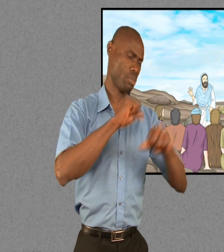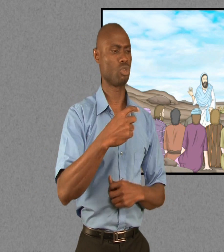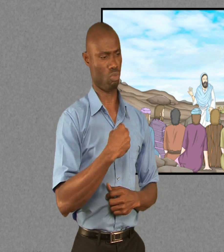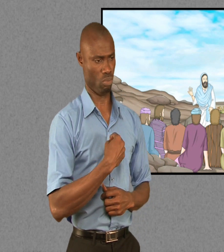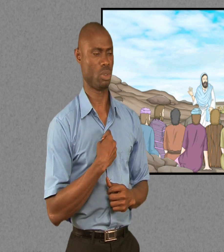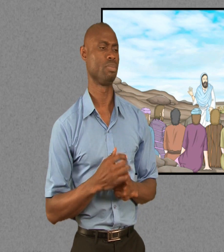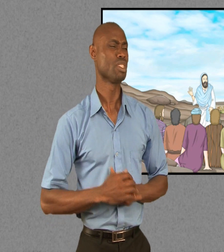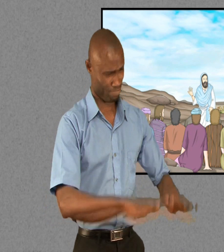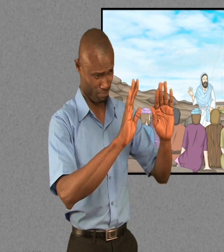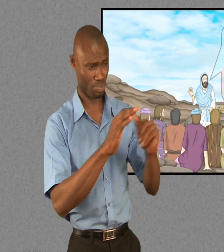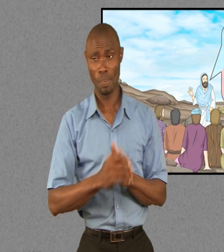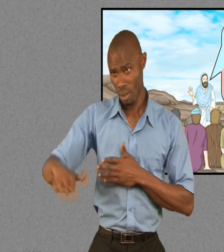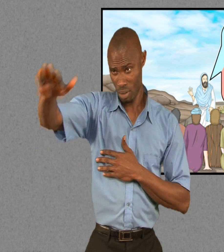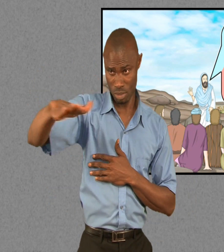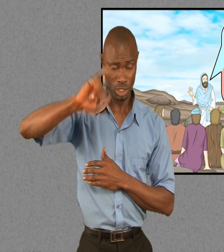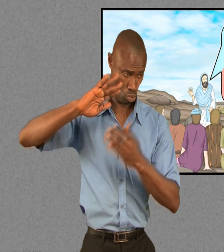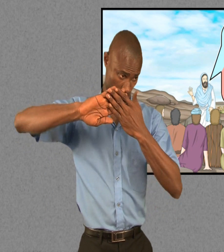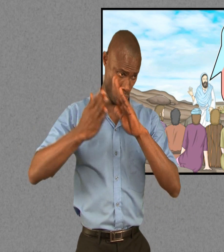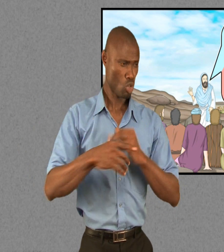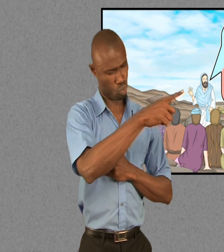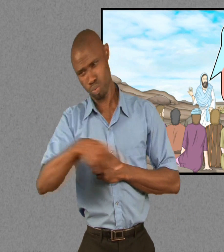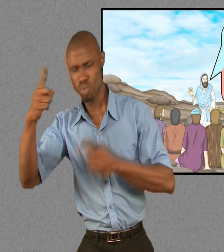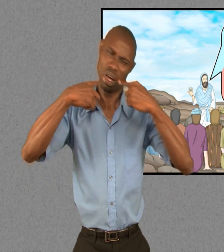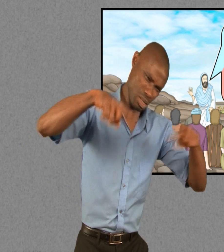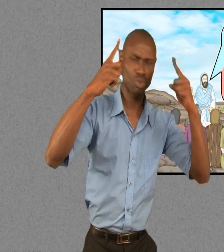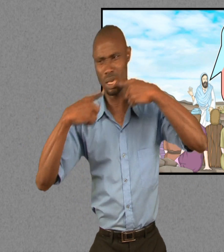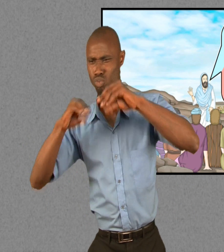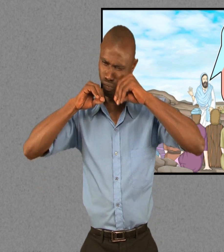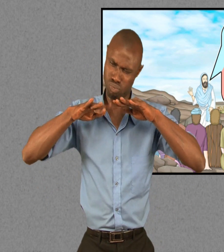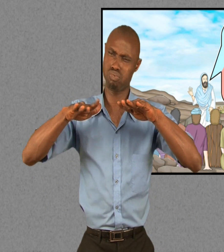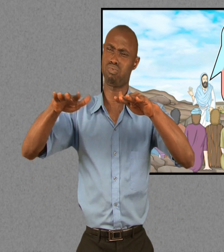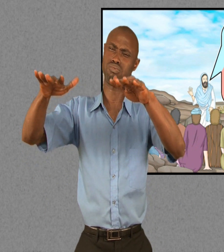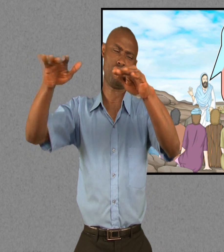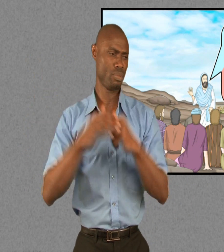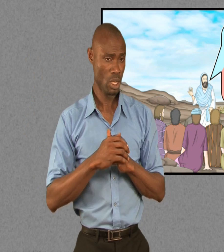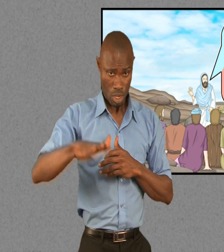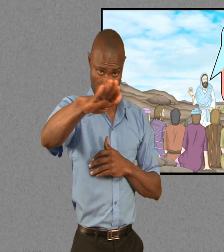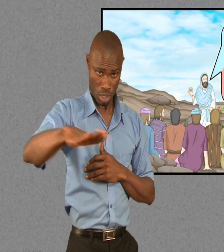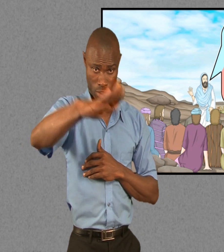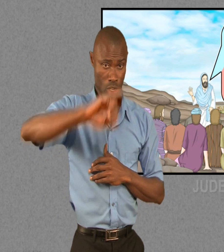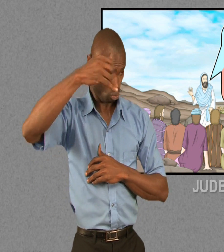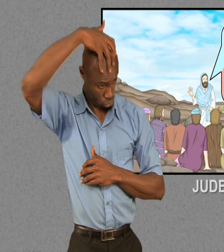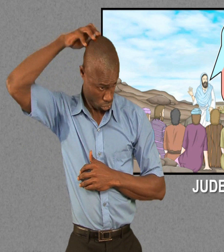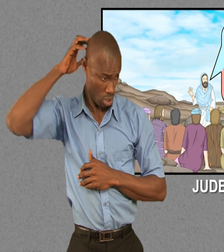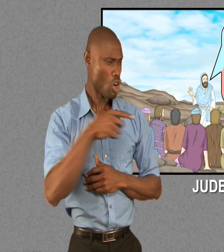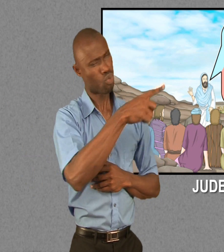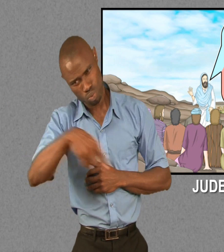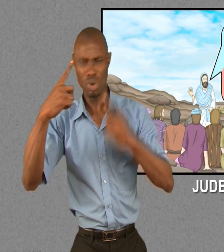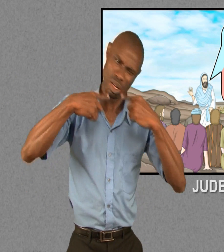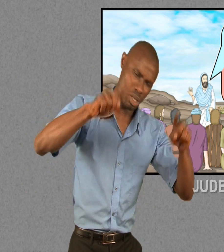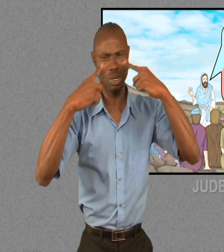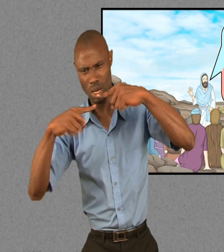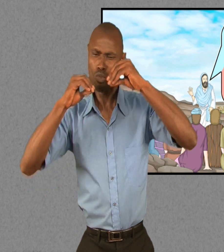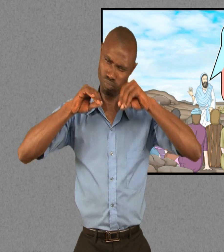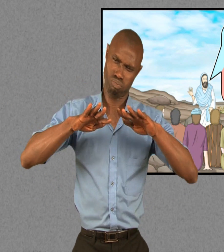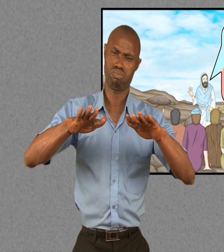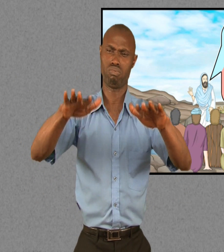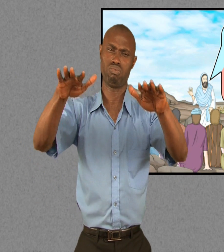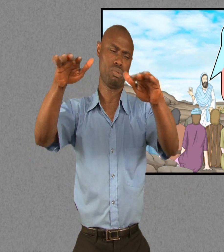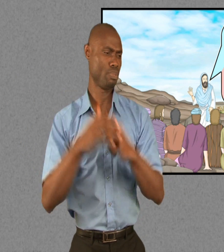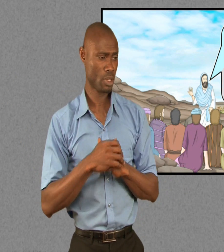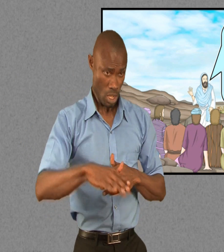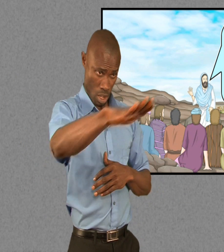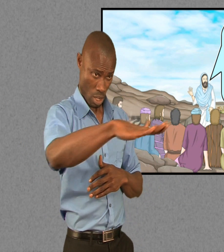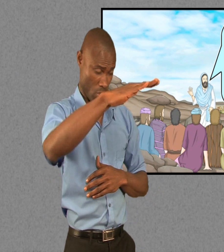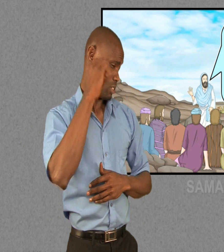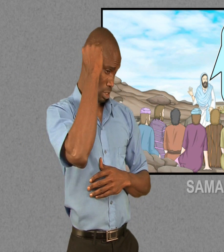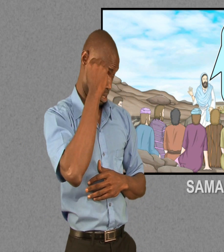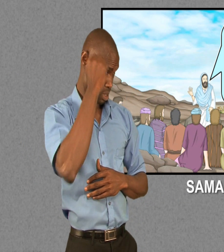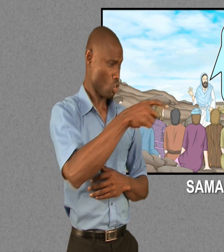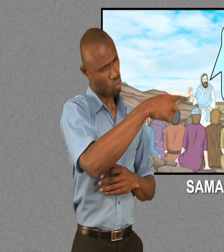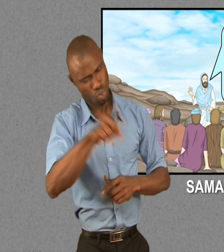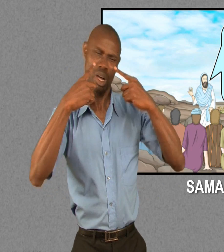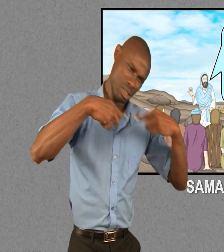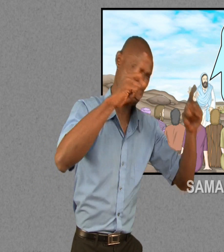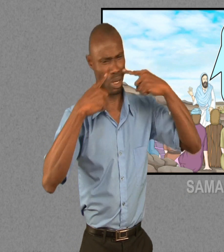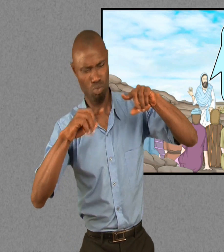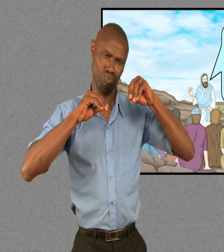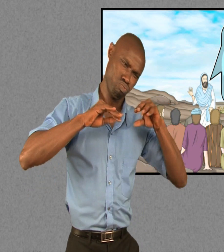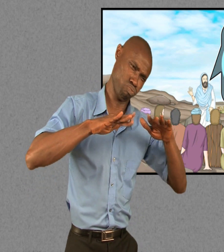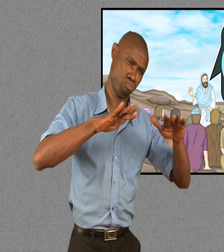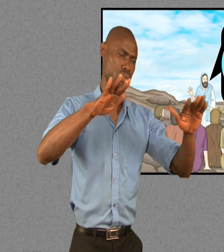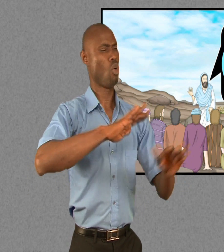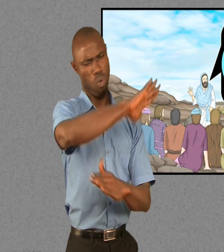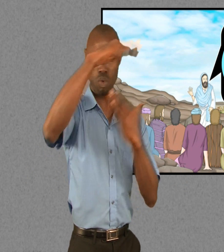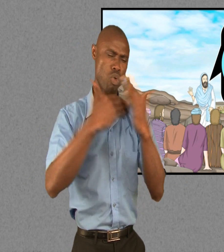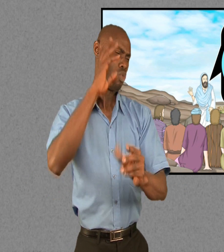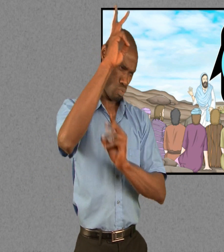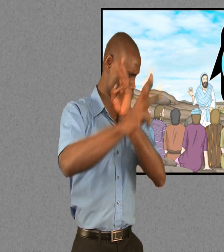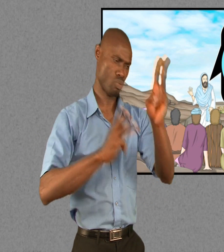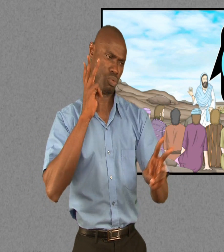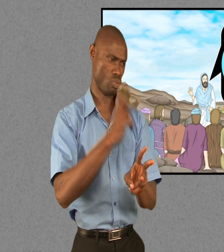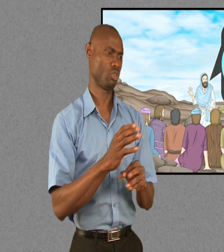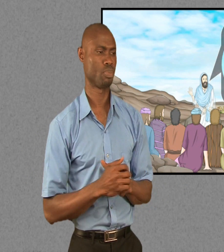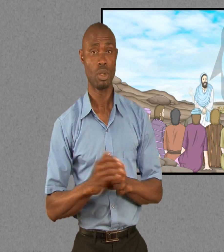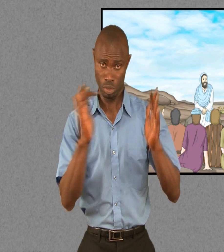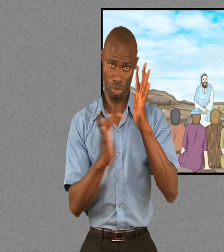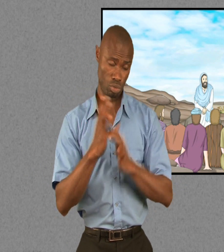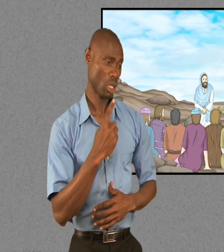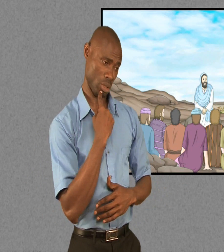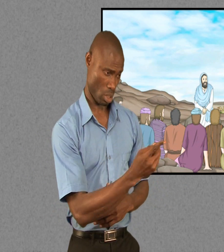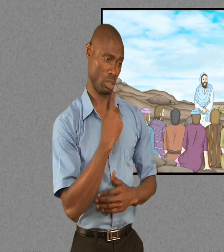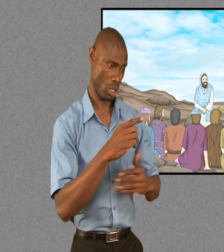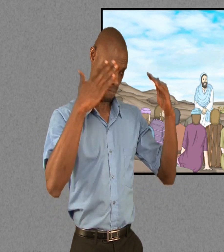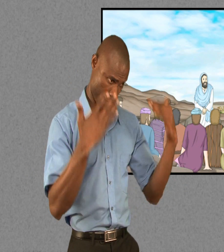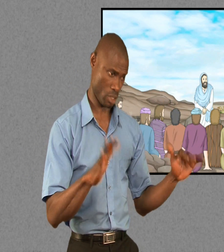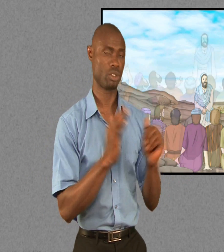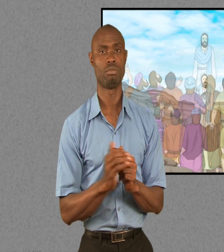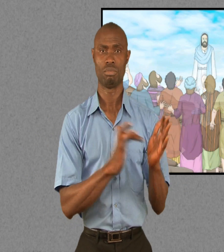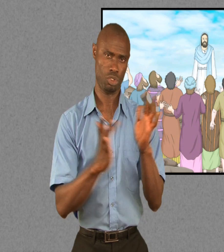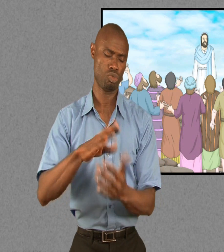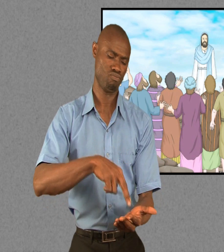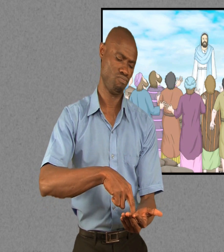But you will receive power when the Holy Spirit comes upon you, and you will be My witnesses in Jerusalem, and in all Judea and Samaria, and to the ends of the earth.”